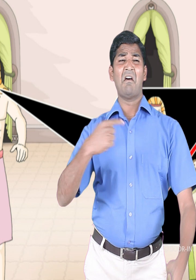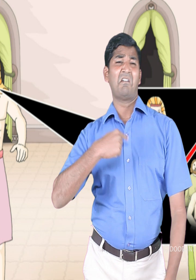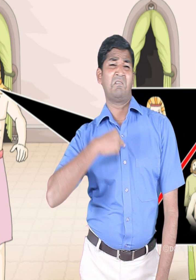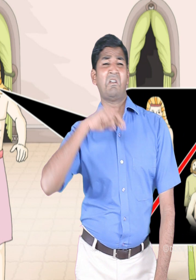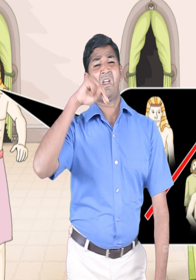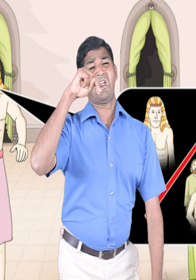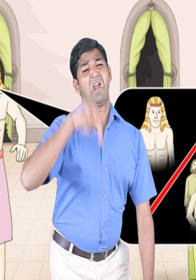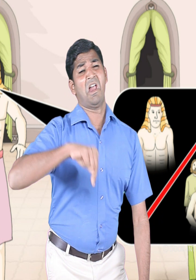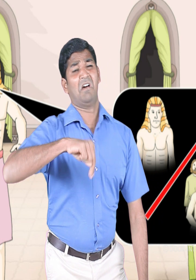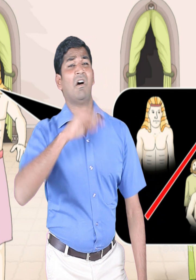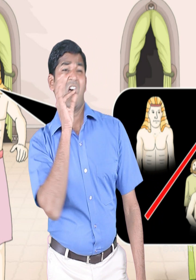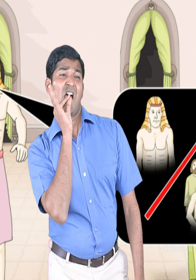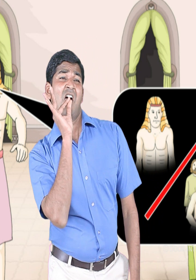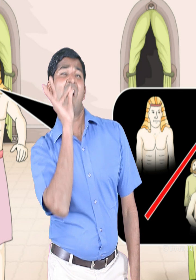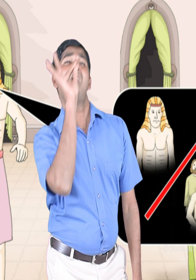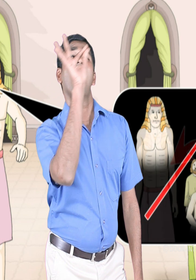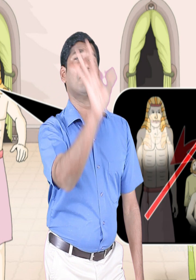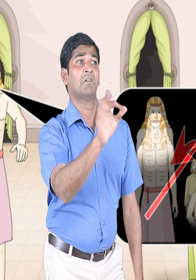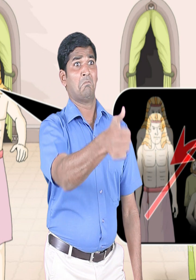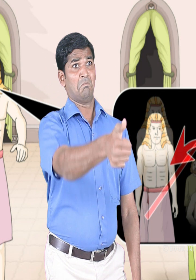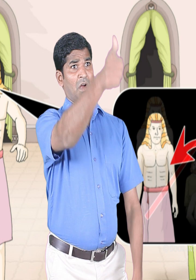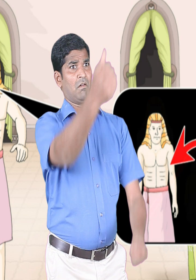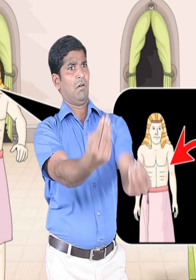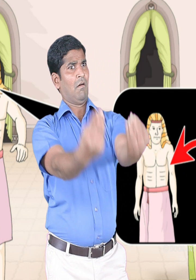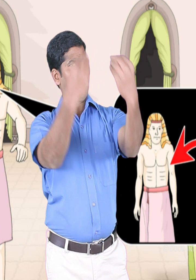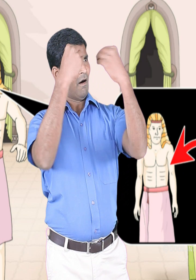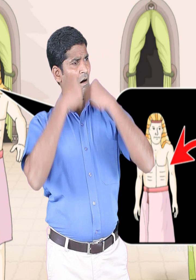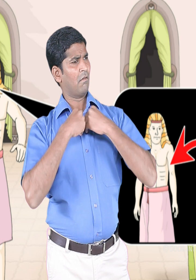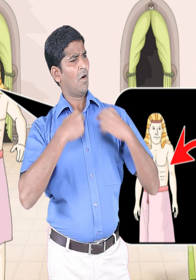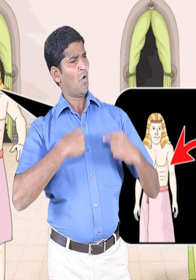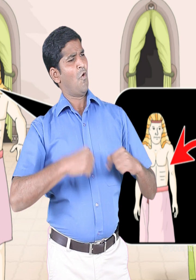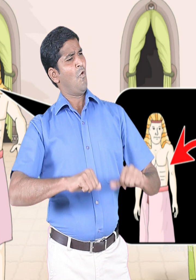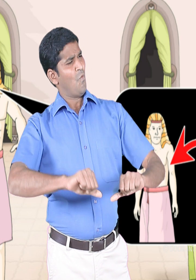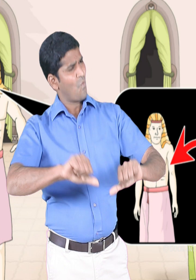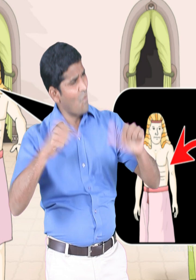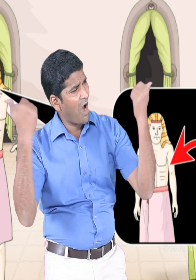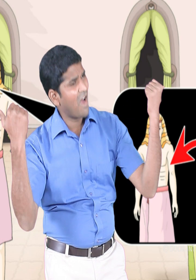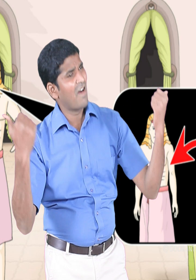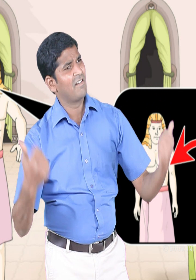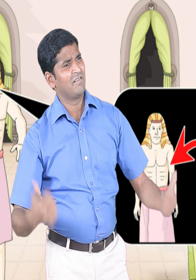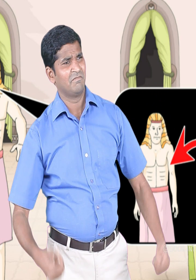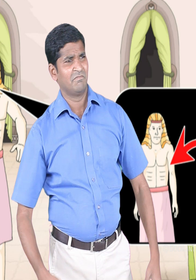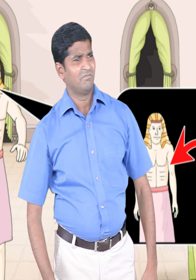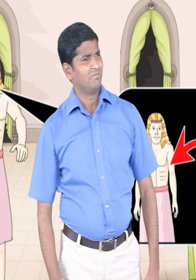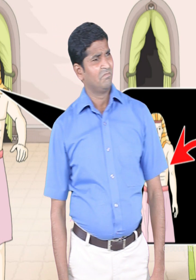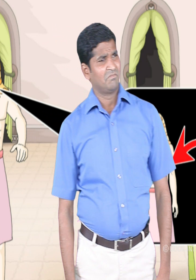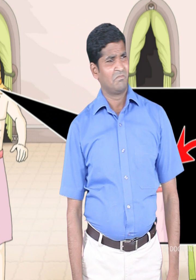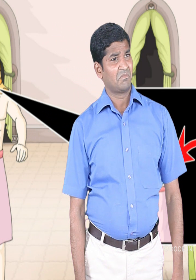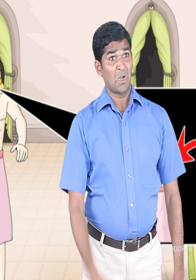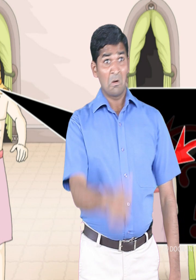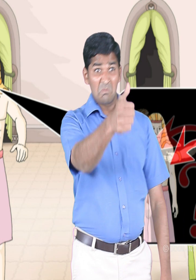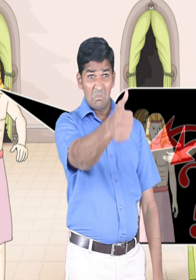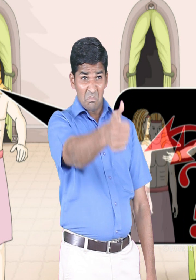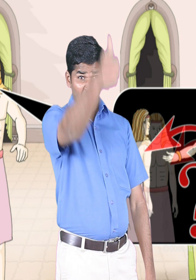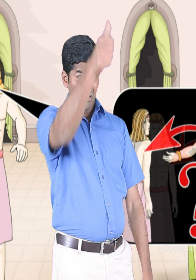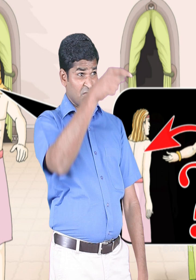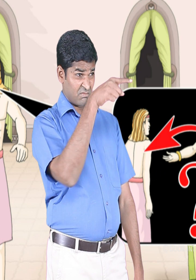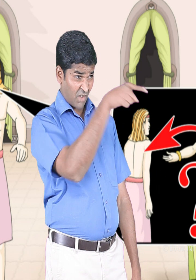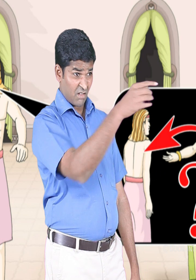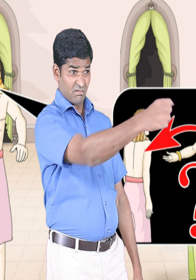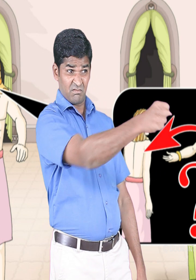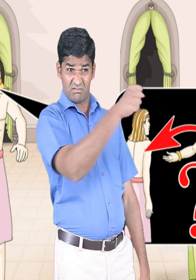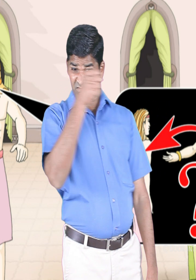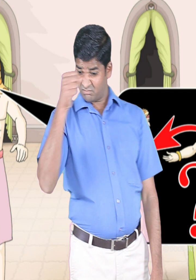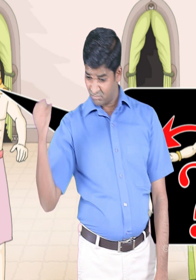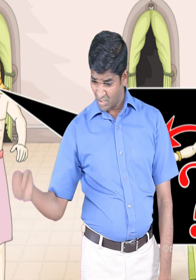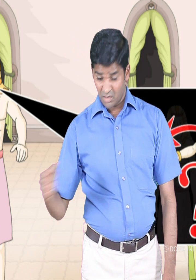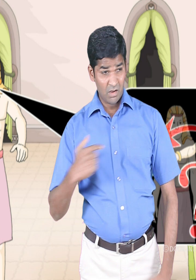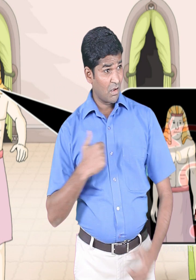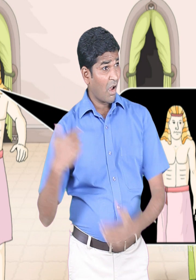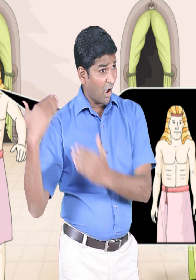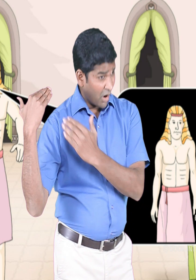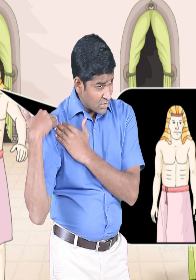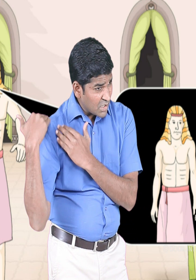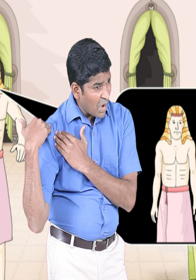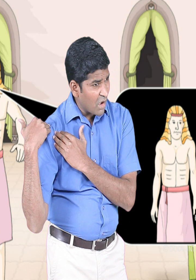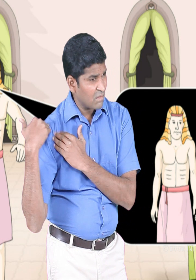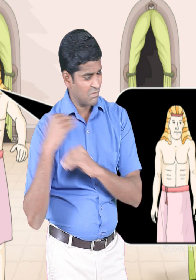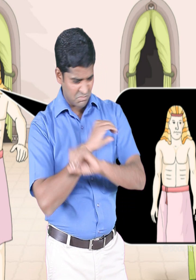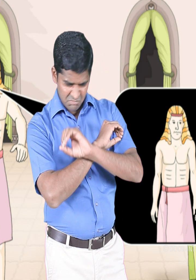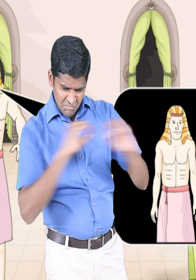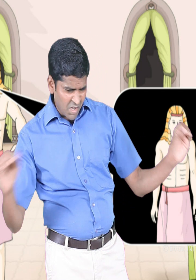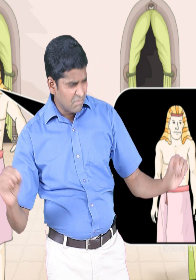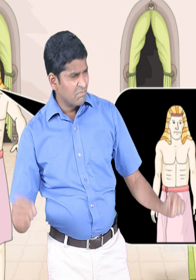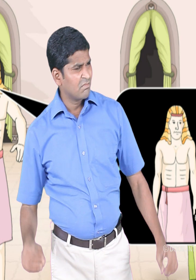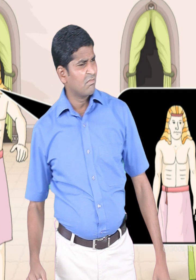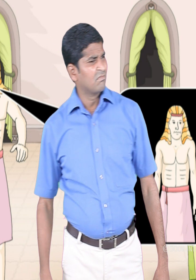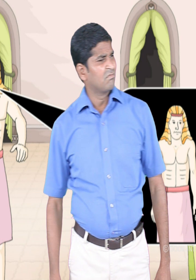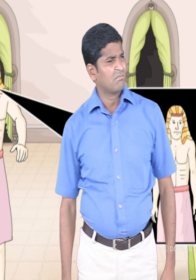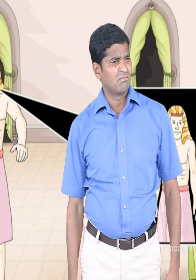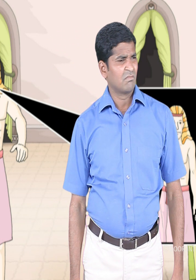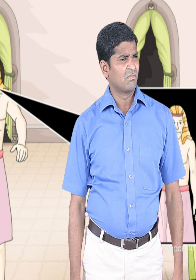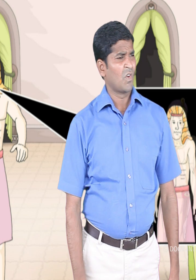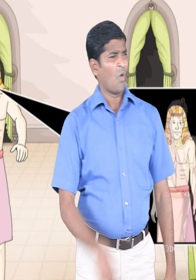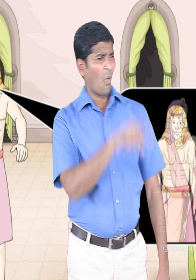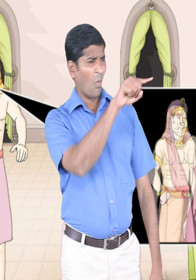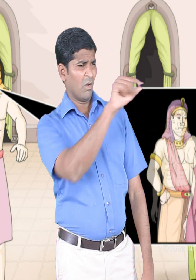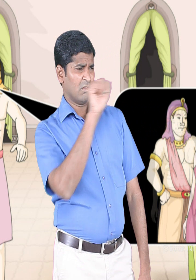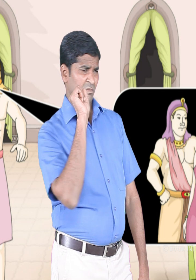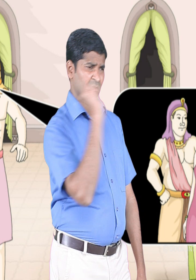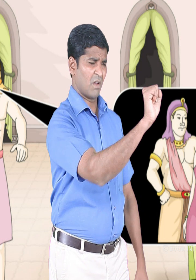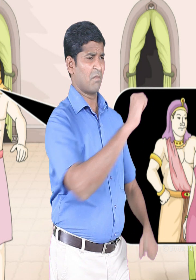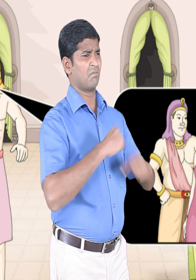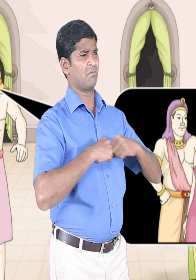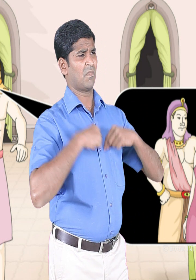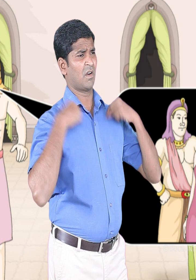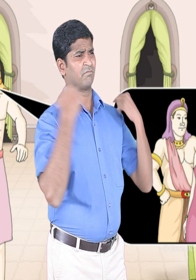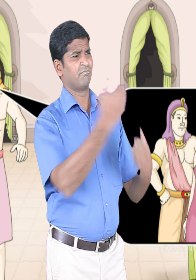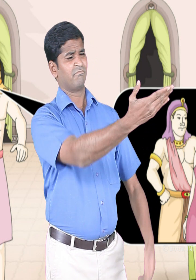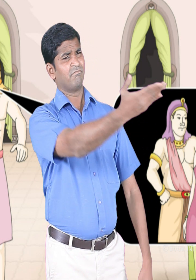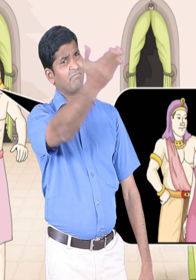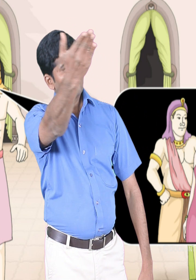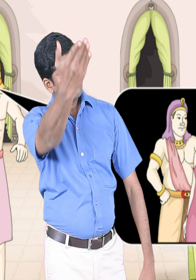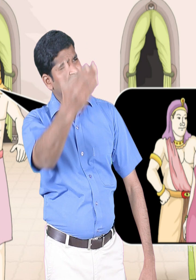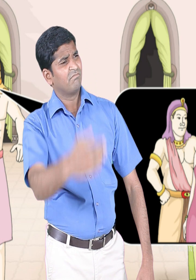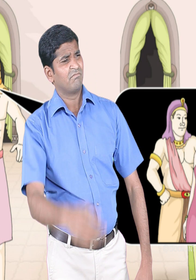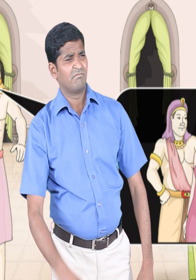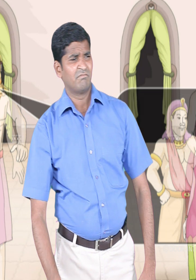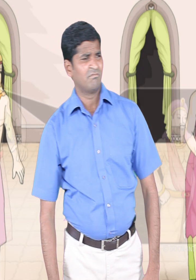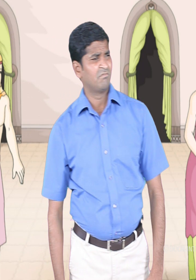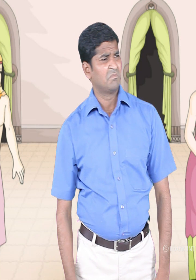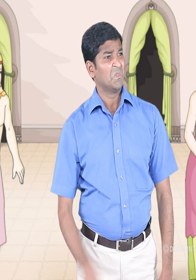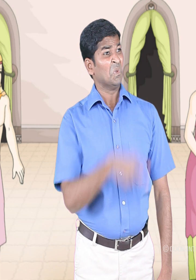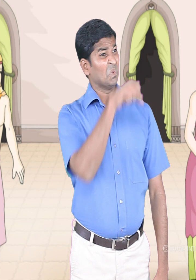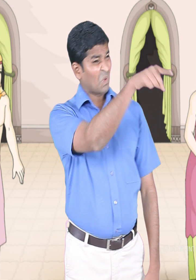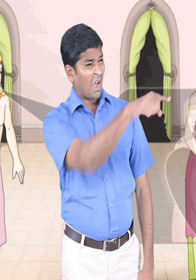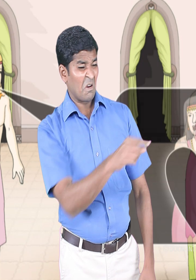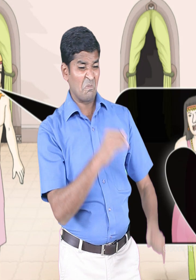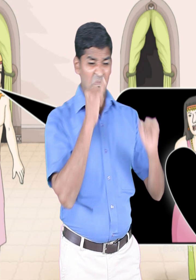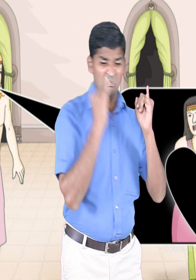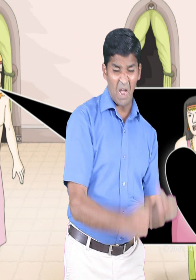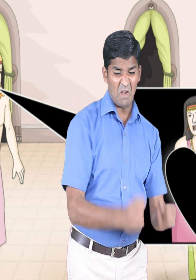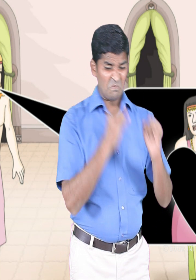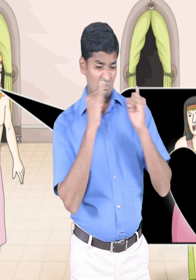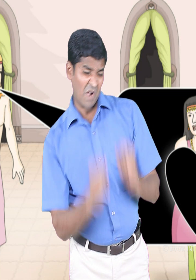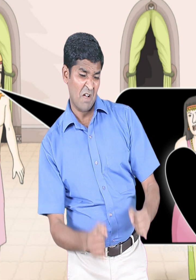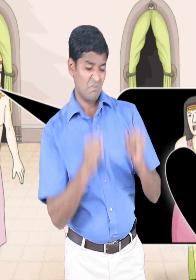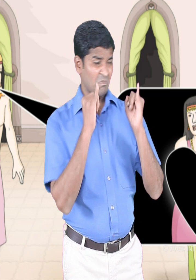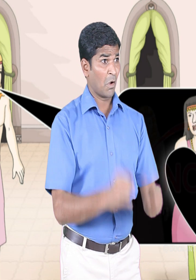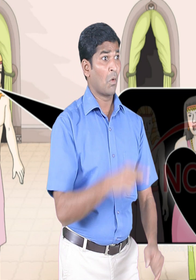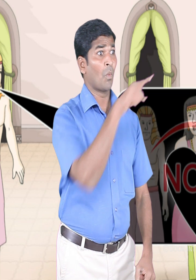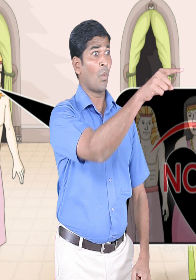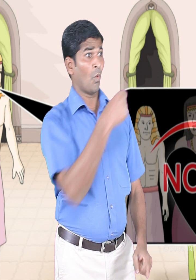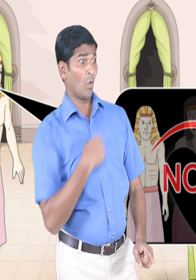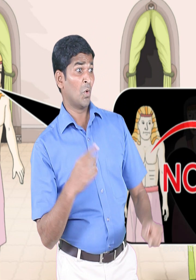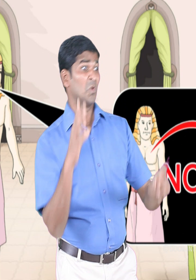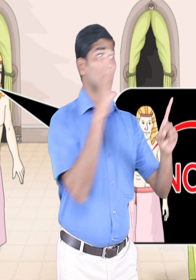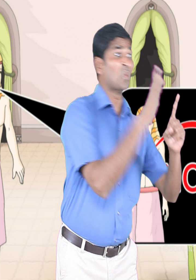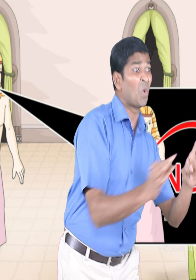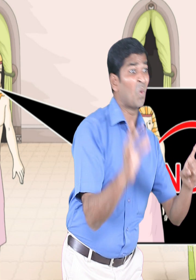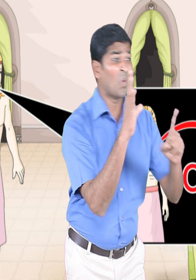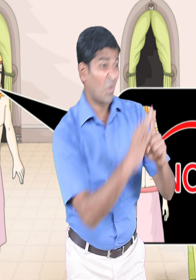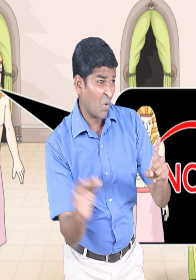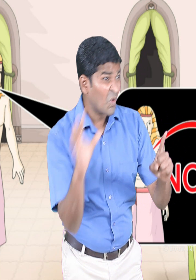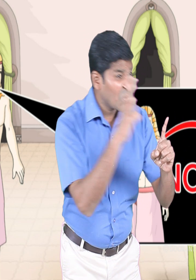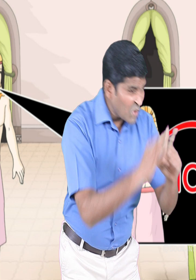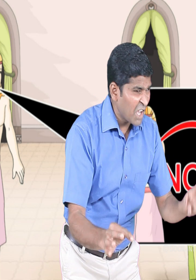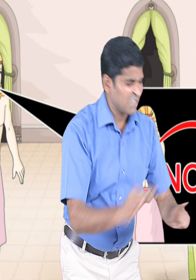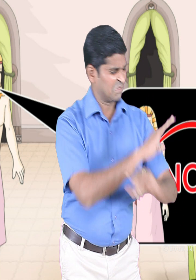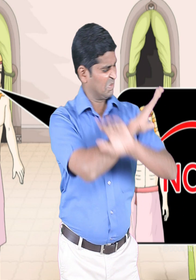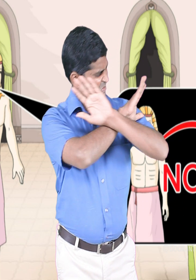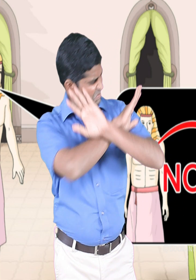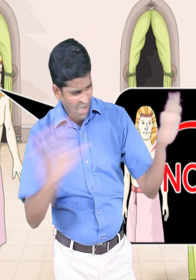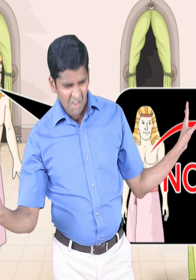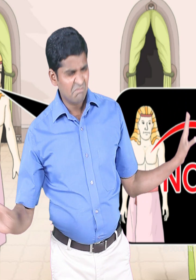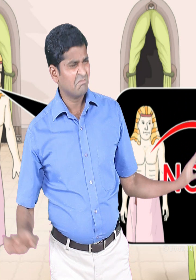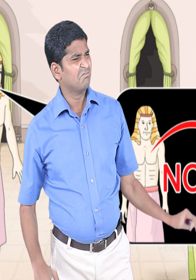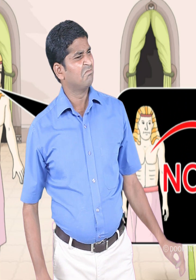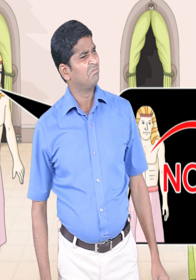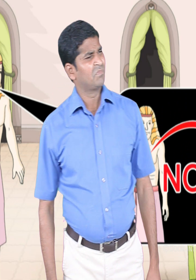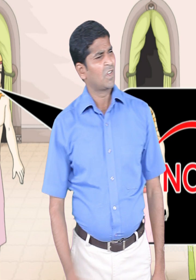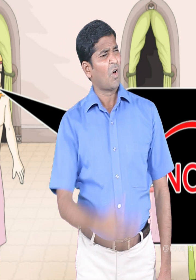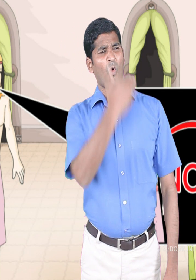He has withheld nothing from me except you, because you are his wife.